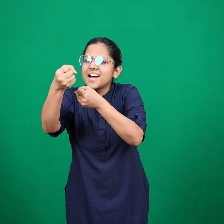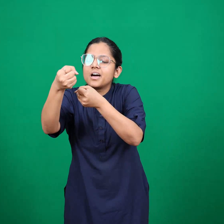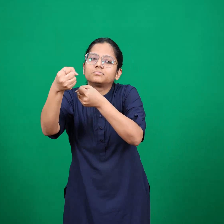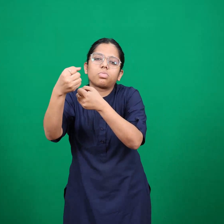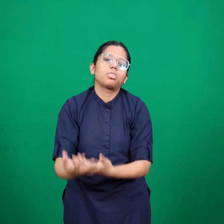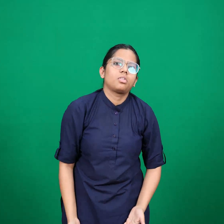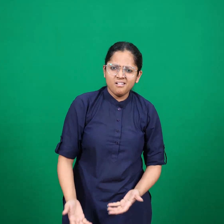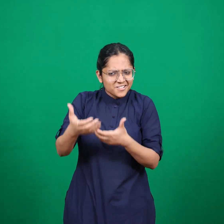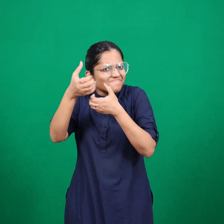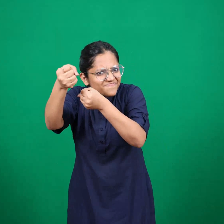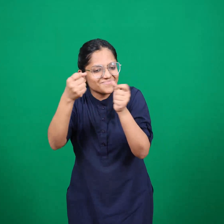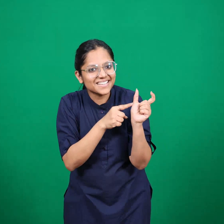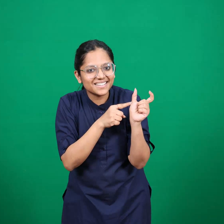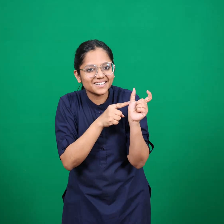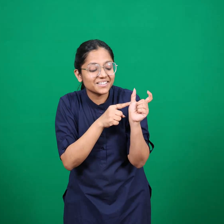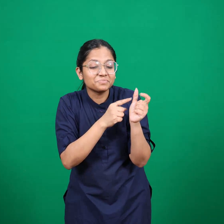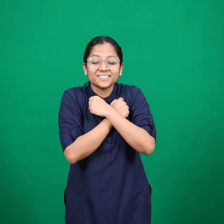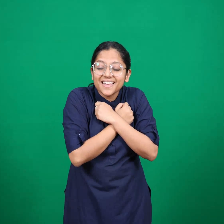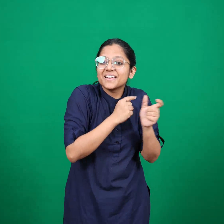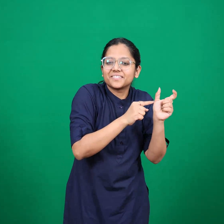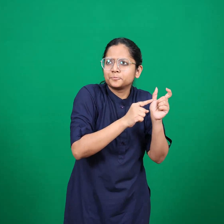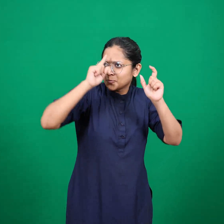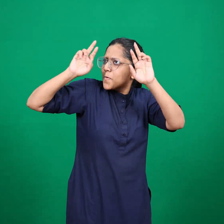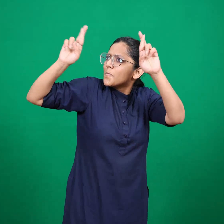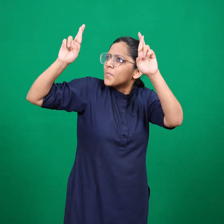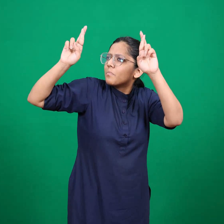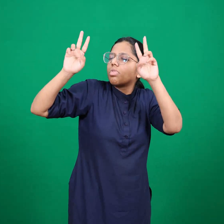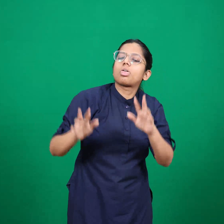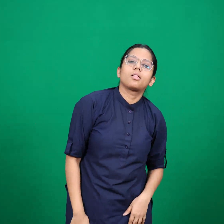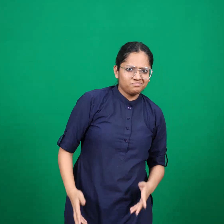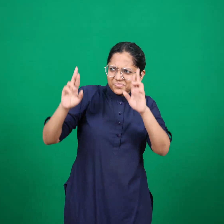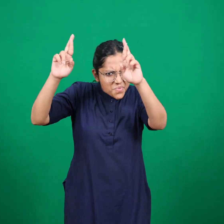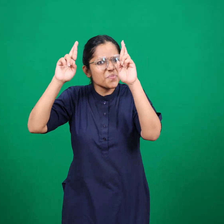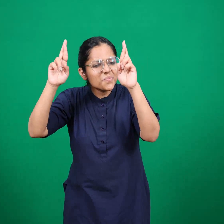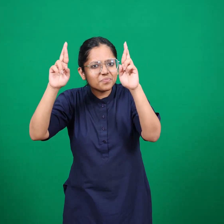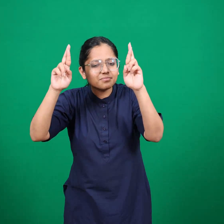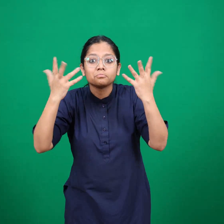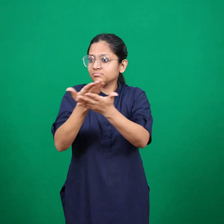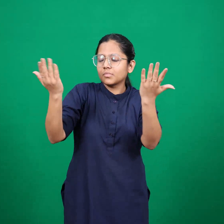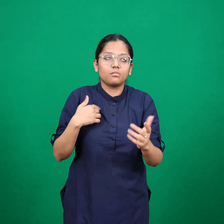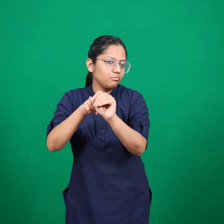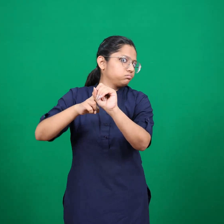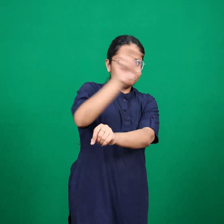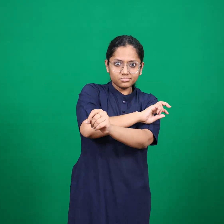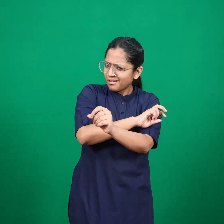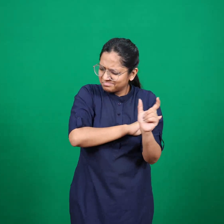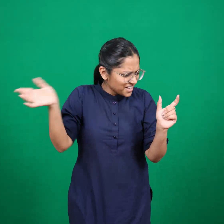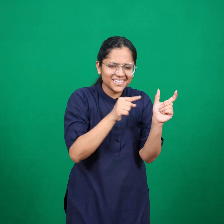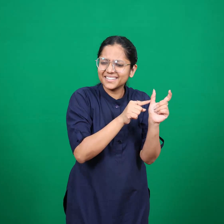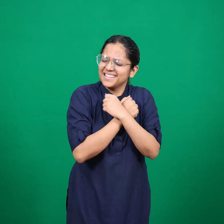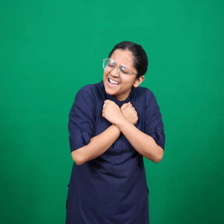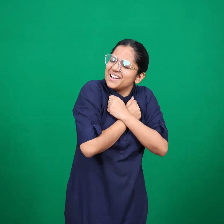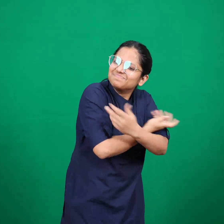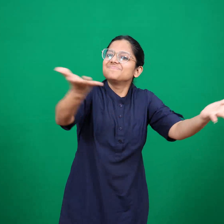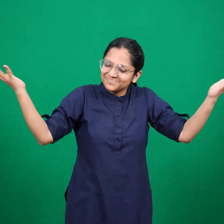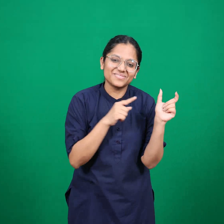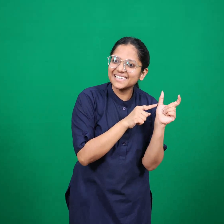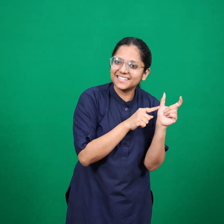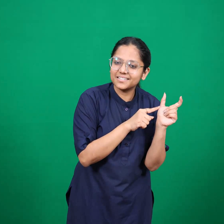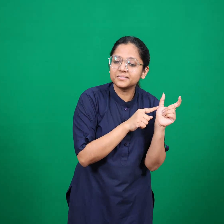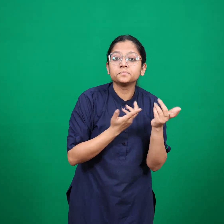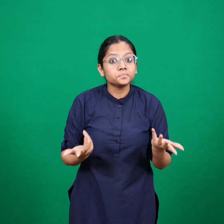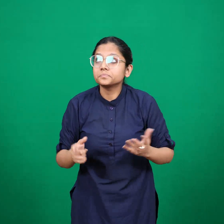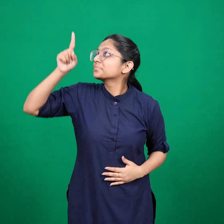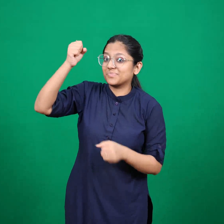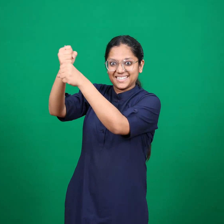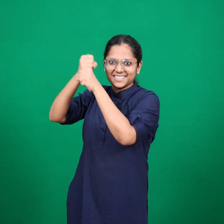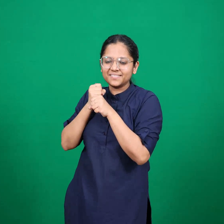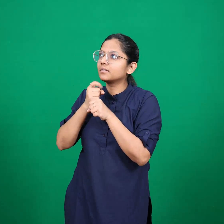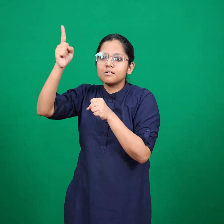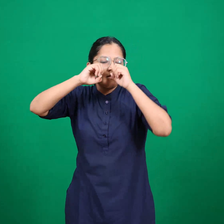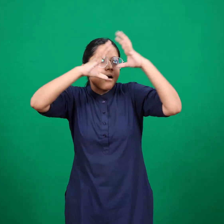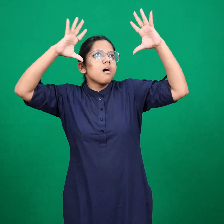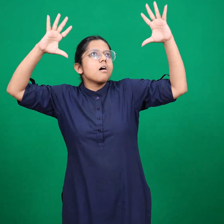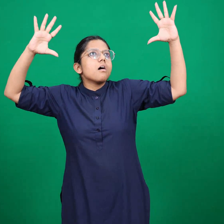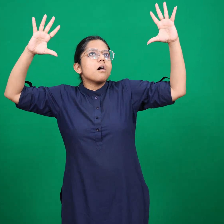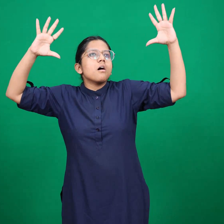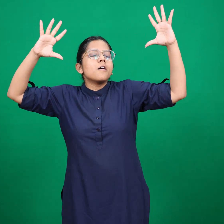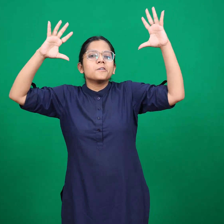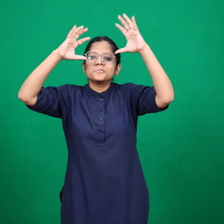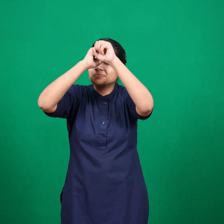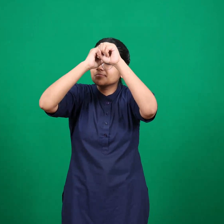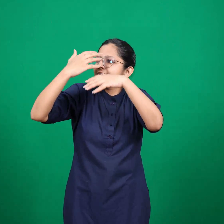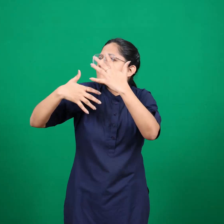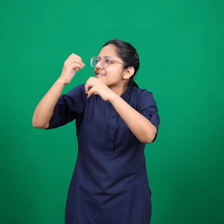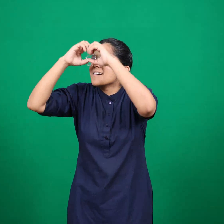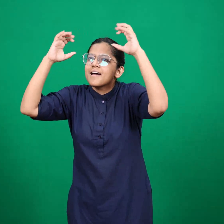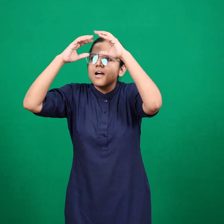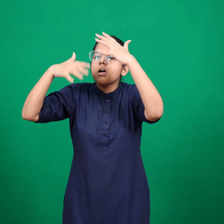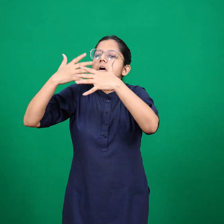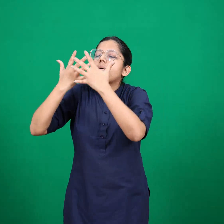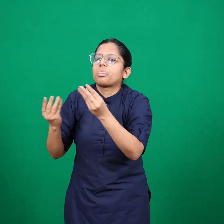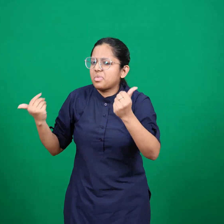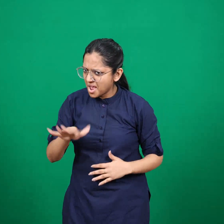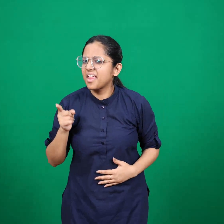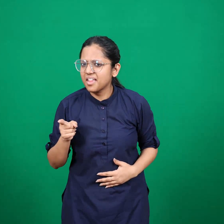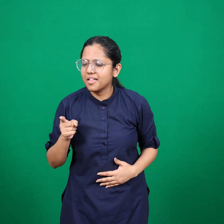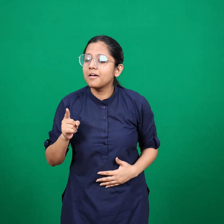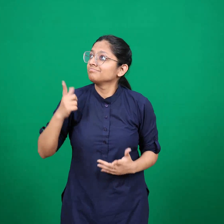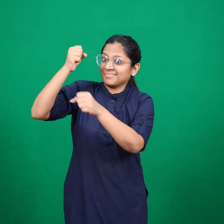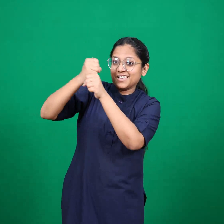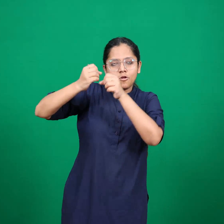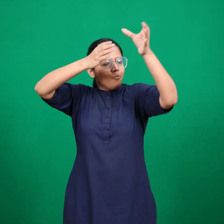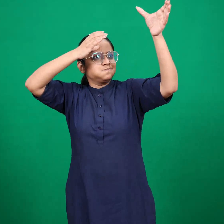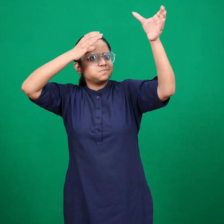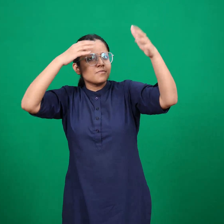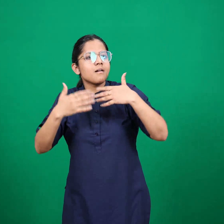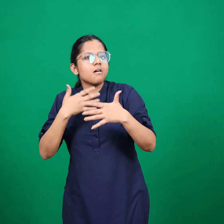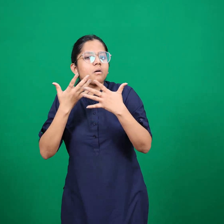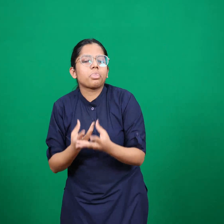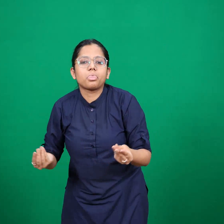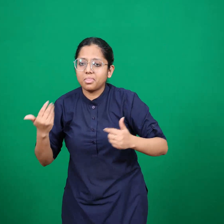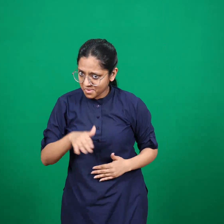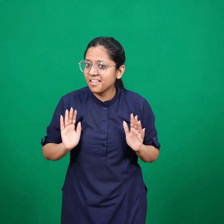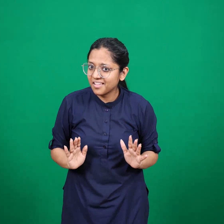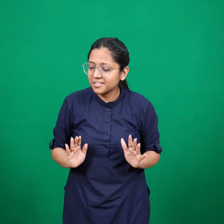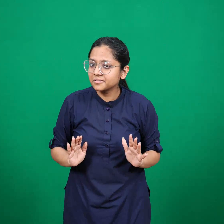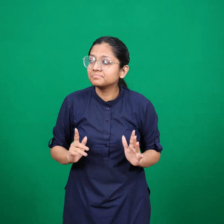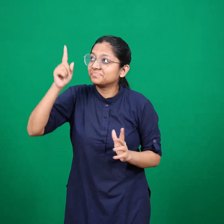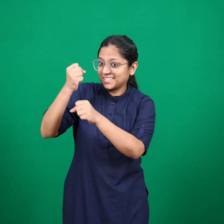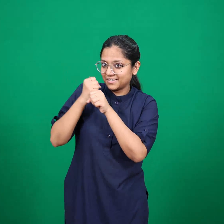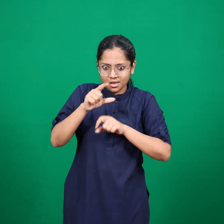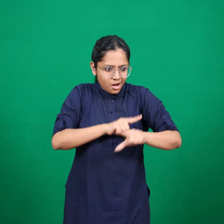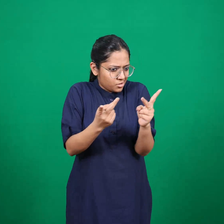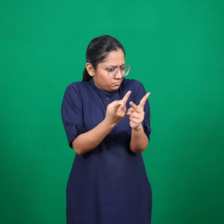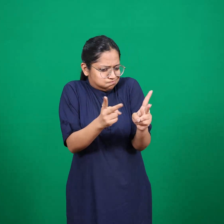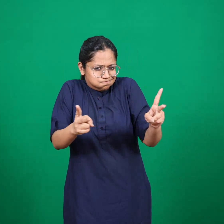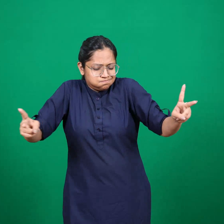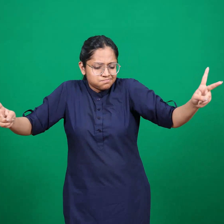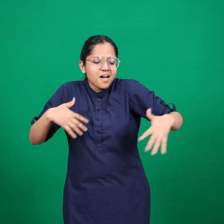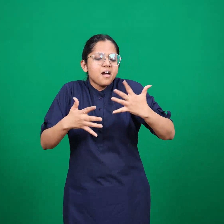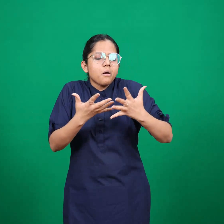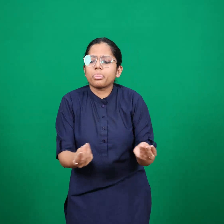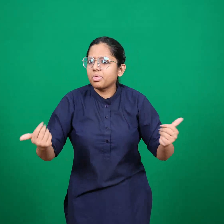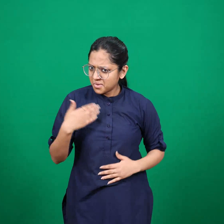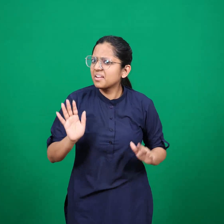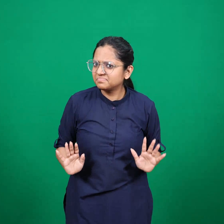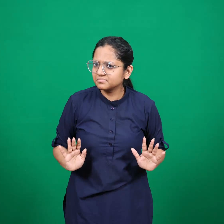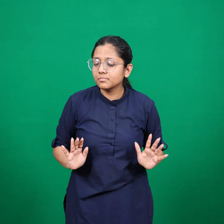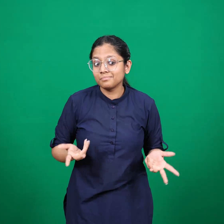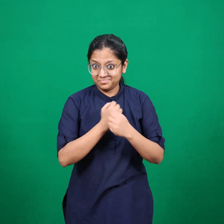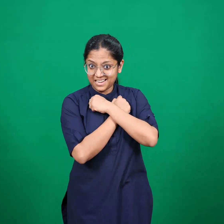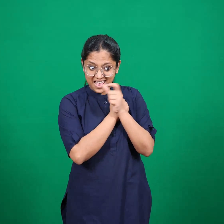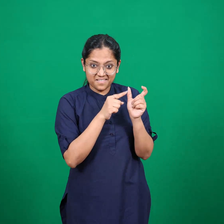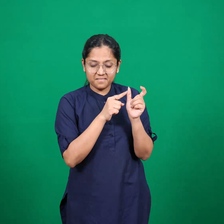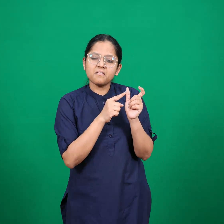where there are tongues, they will be restrained; where there is knowledge, it will be dismissed.